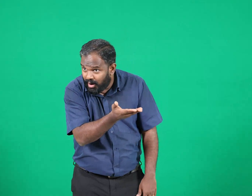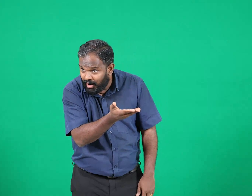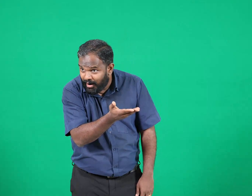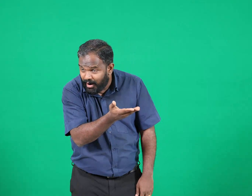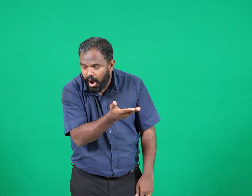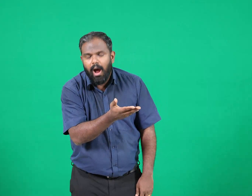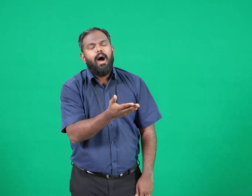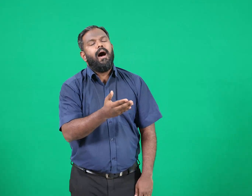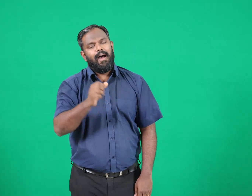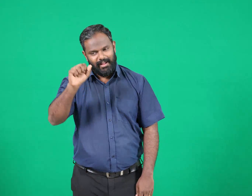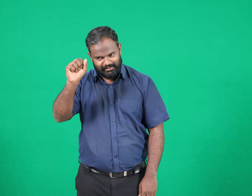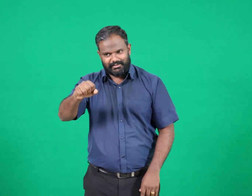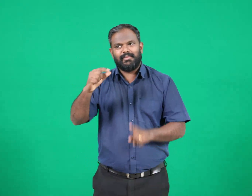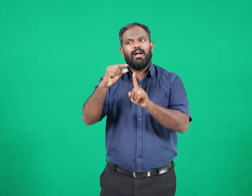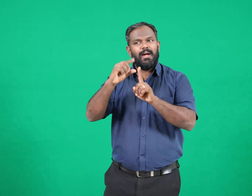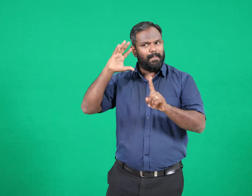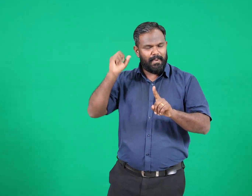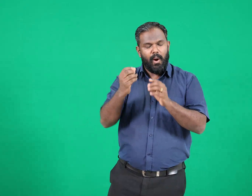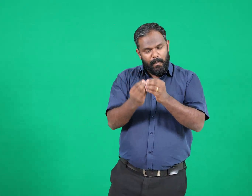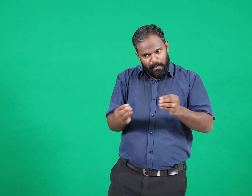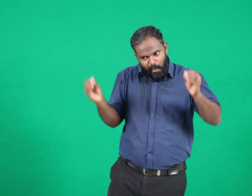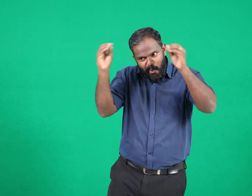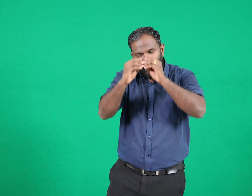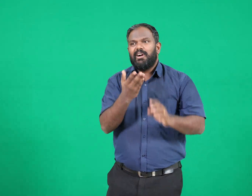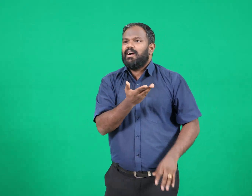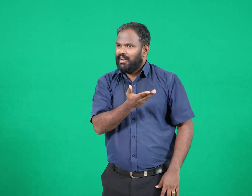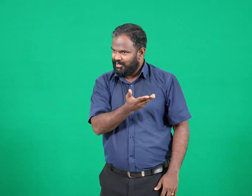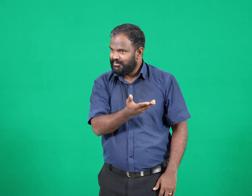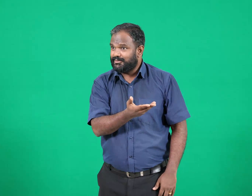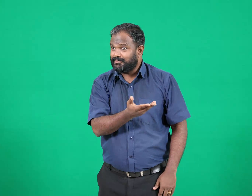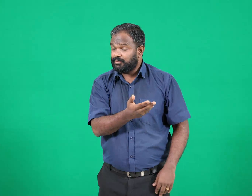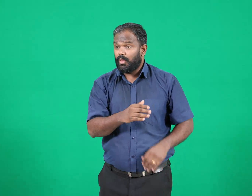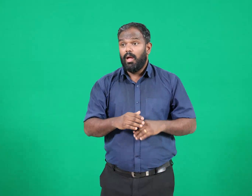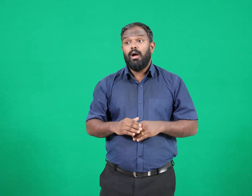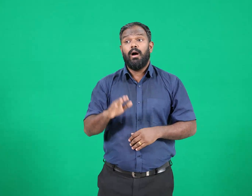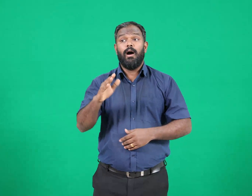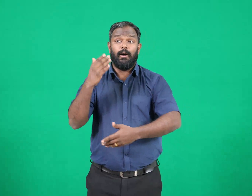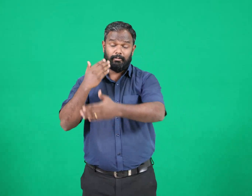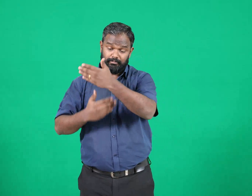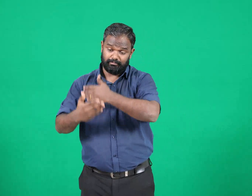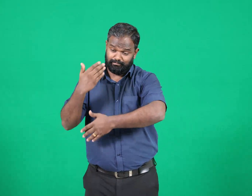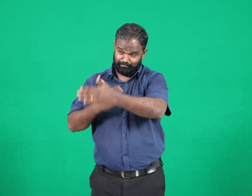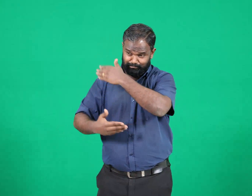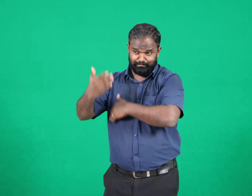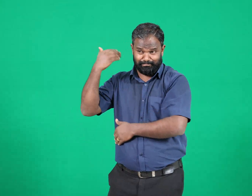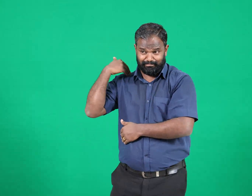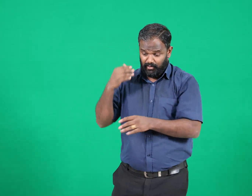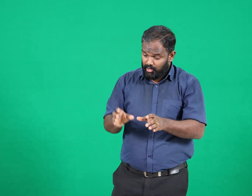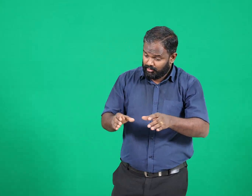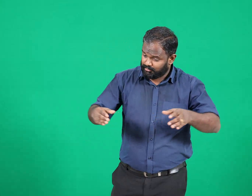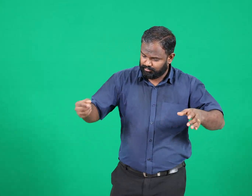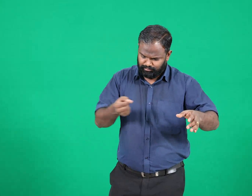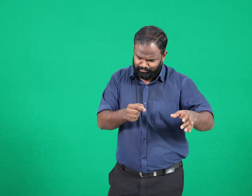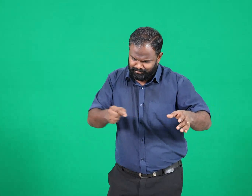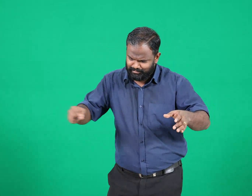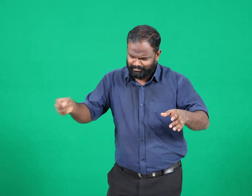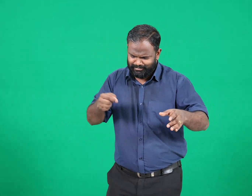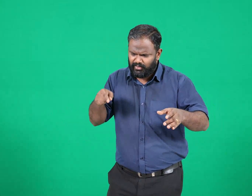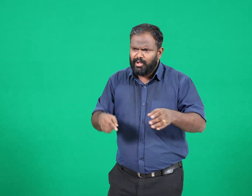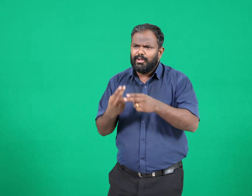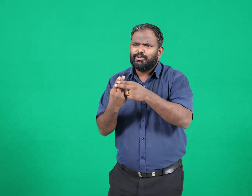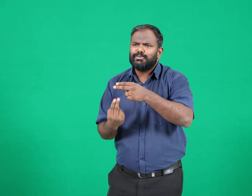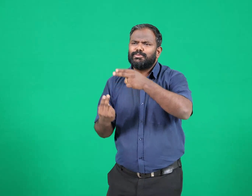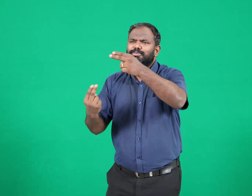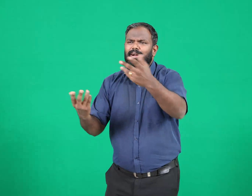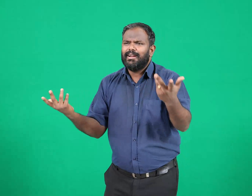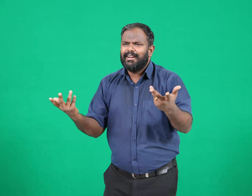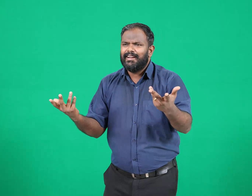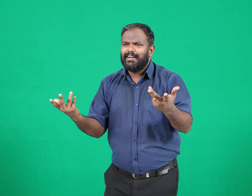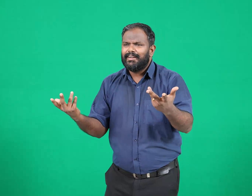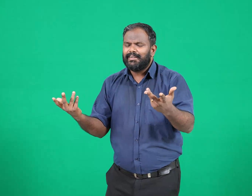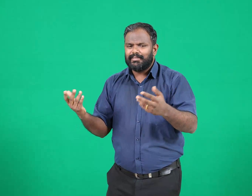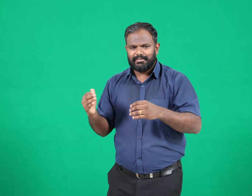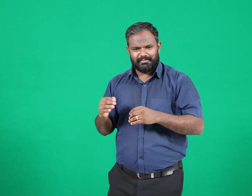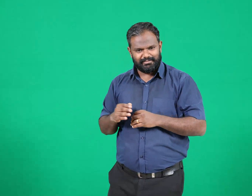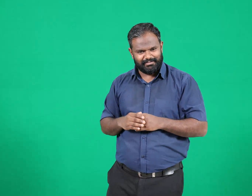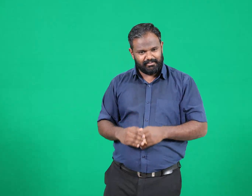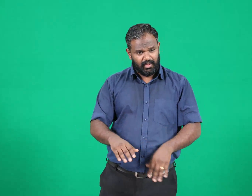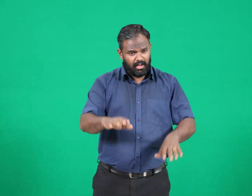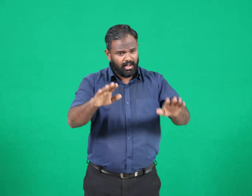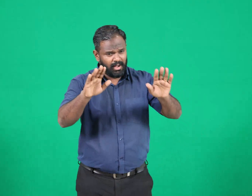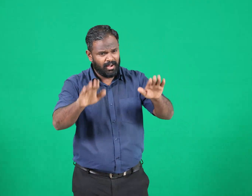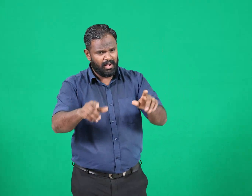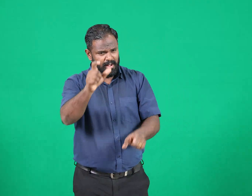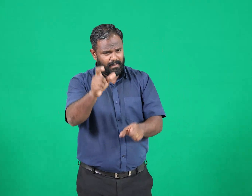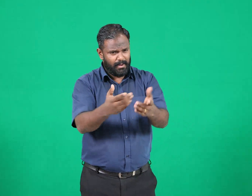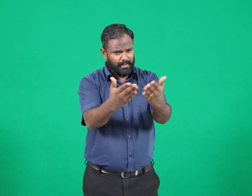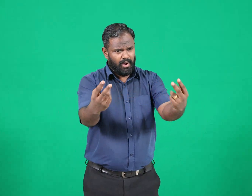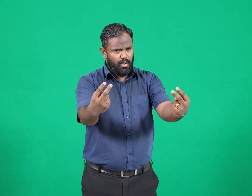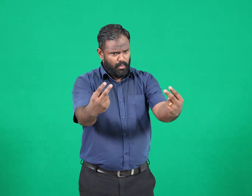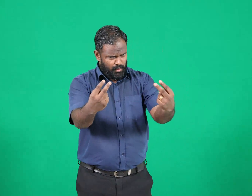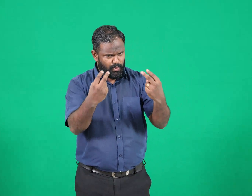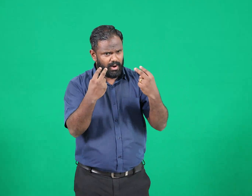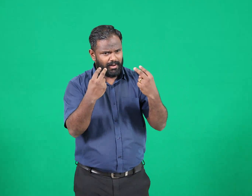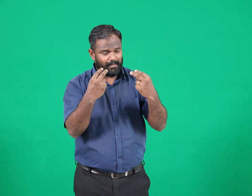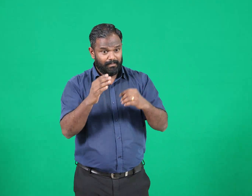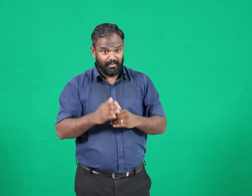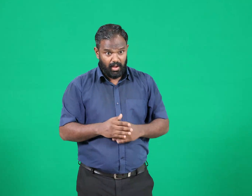Yes, I tell you, and more than a prophet.